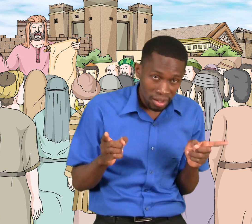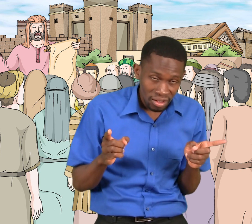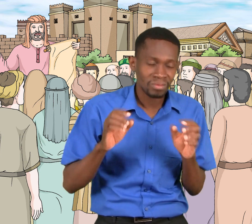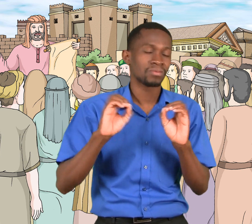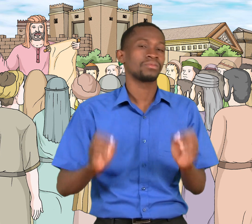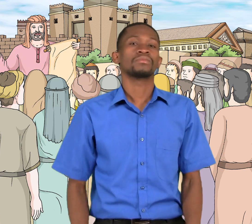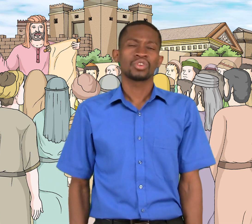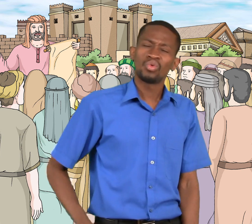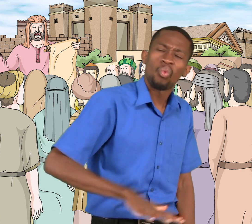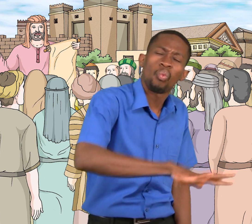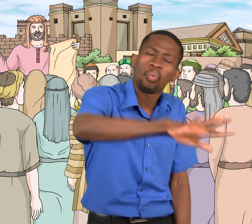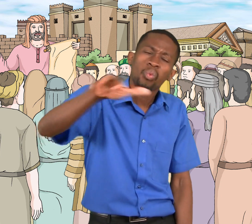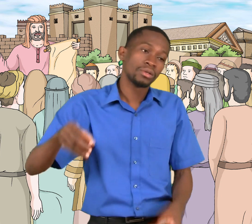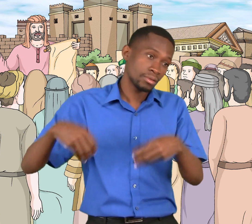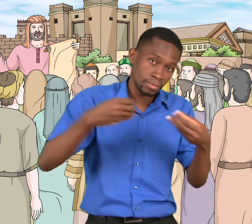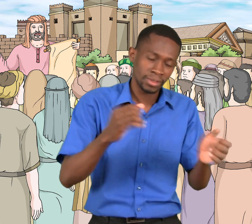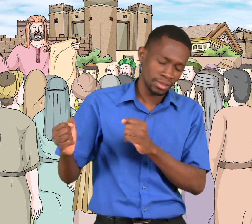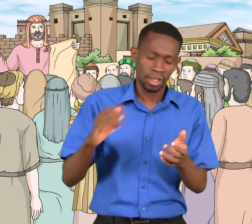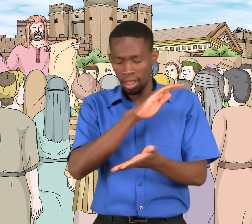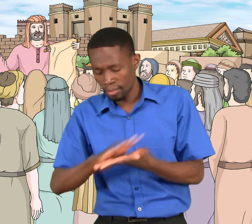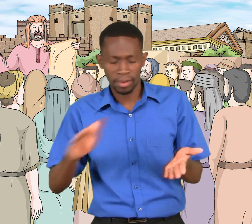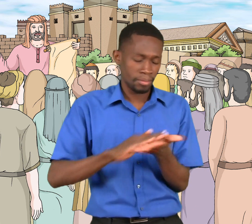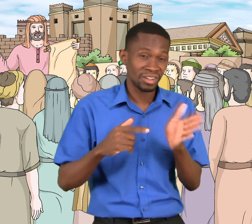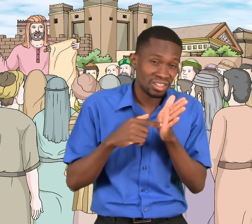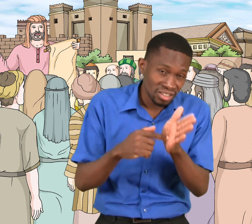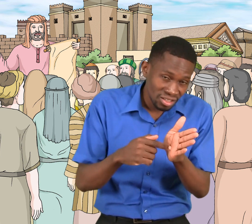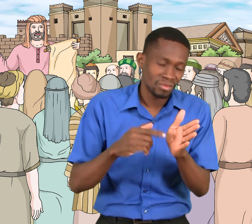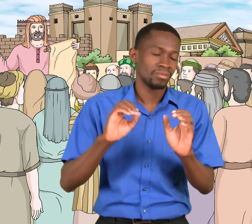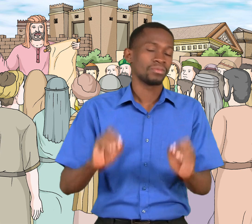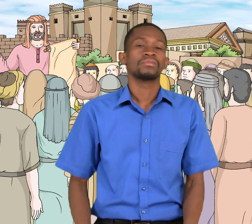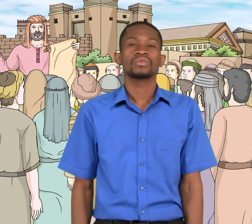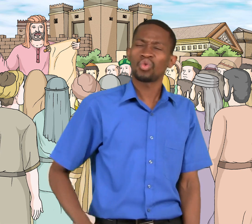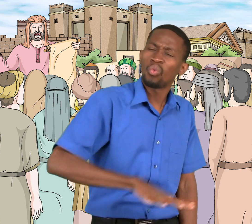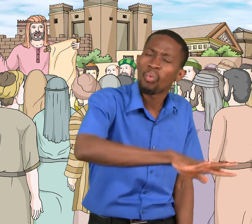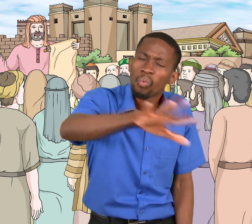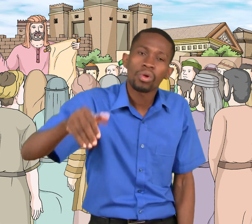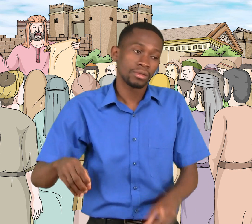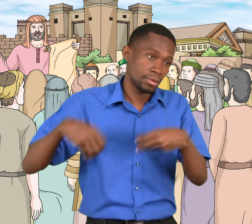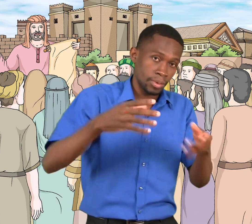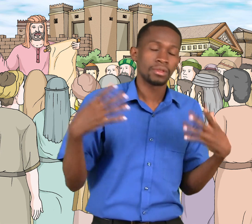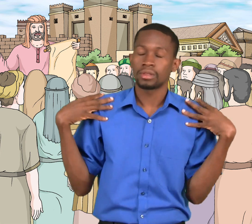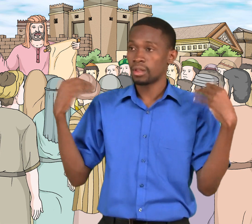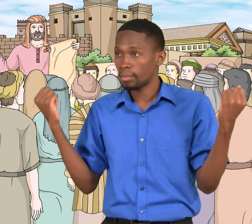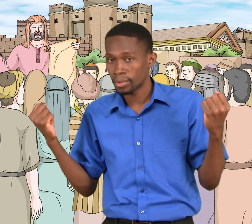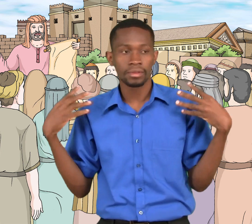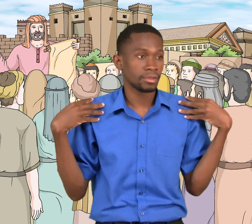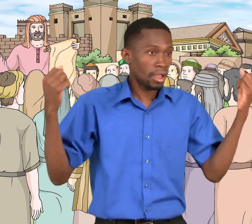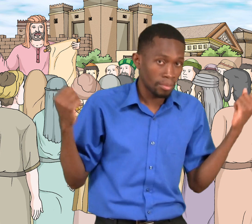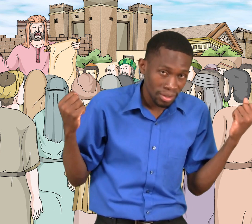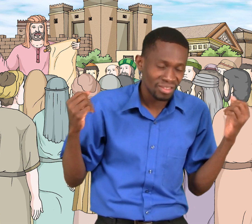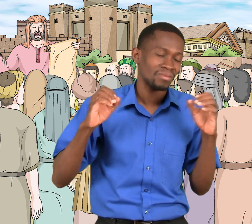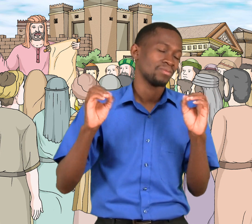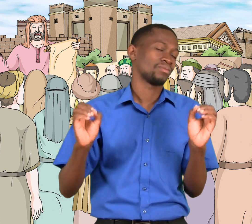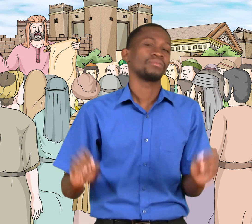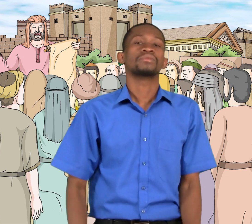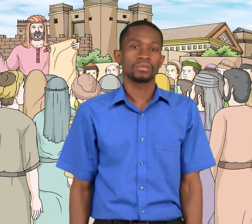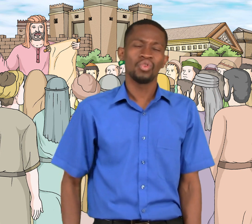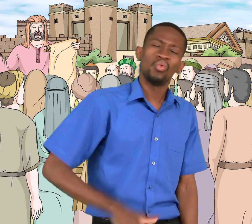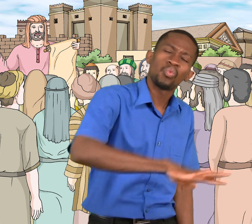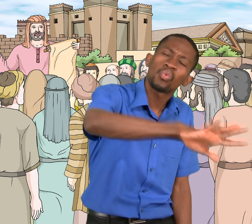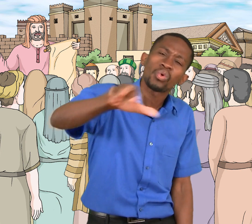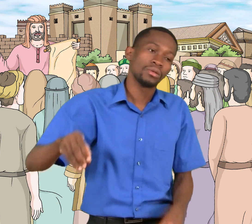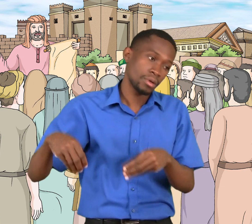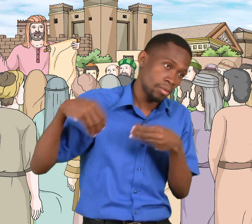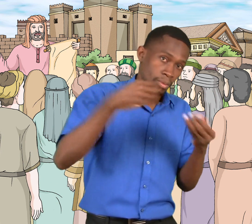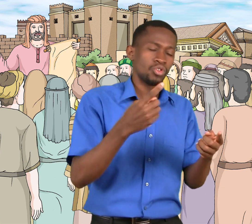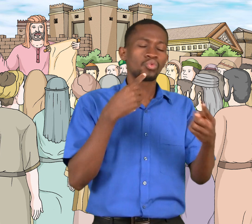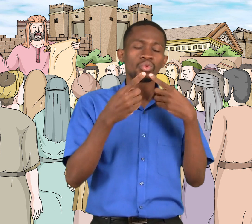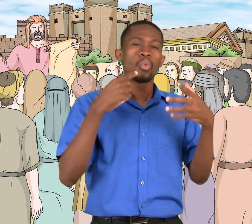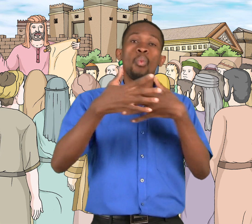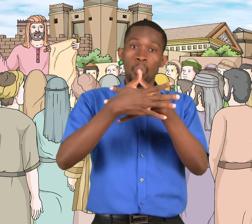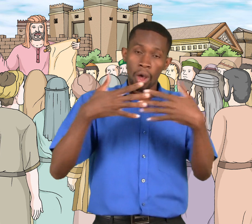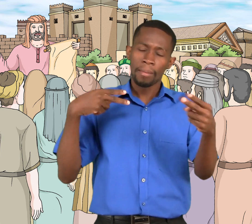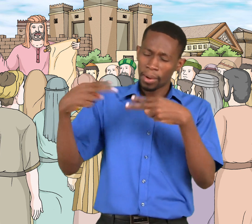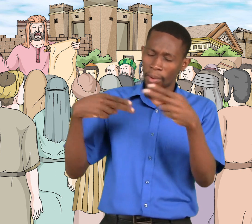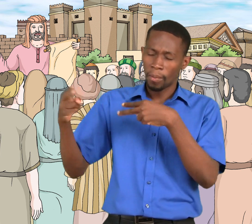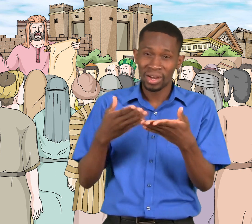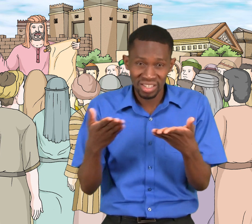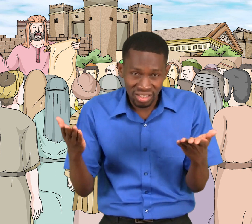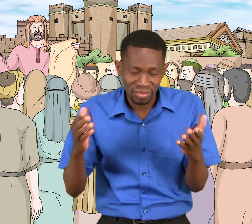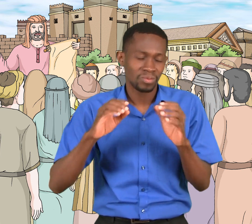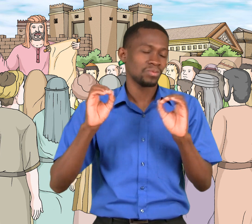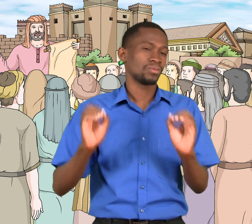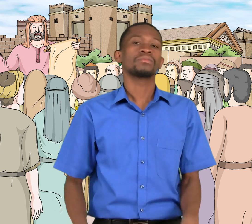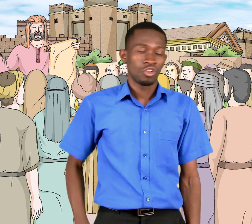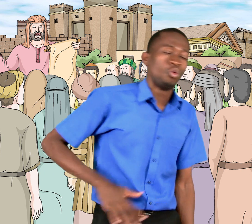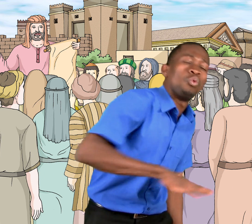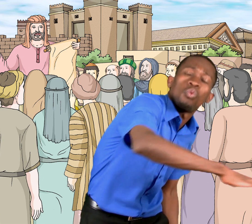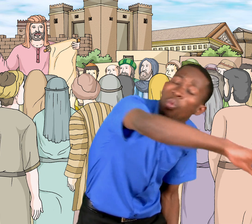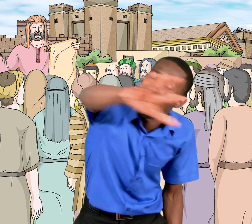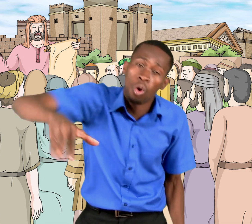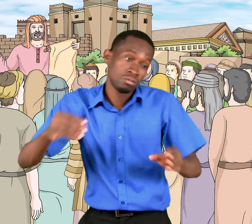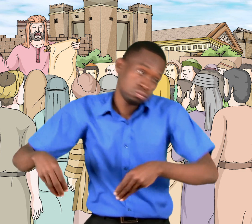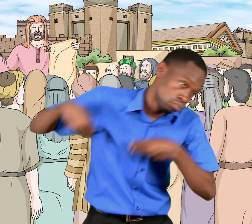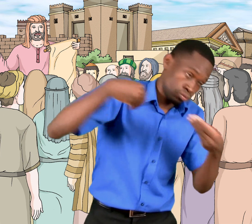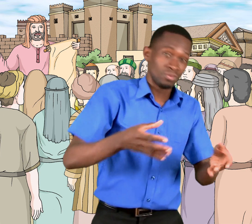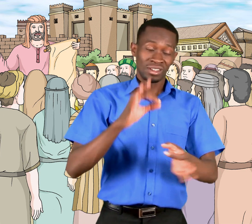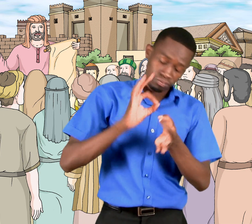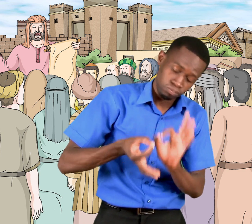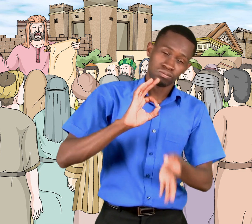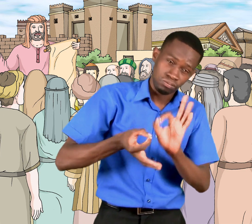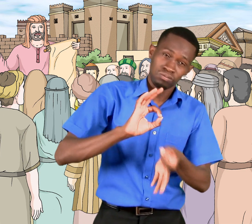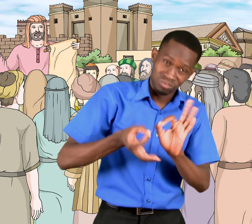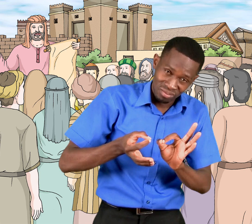Do all have gifts of healing? Do all speak in tongues? Do all interpret?